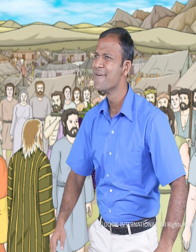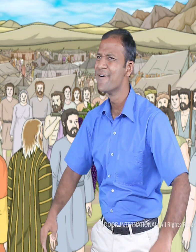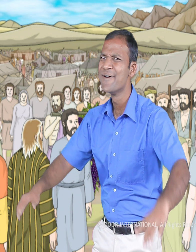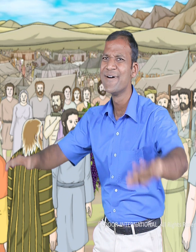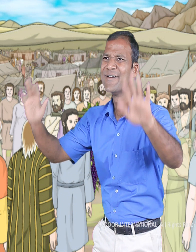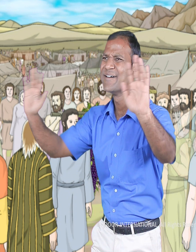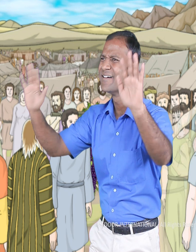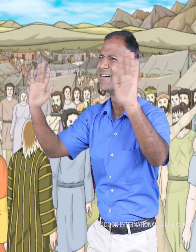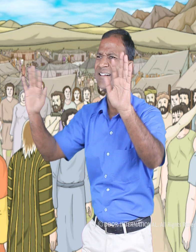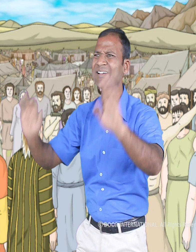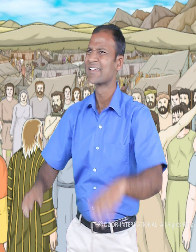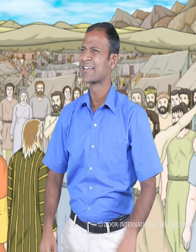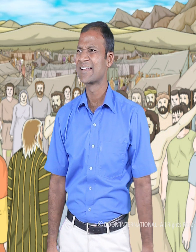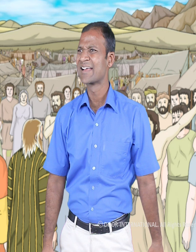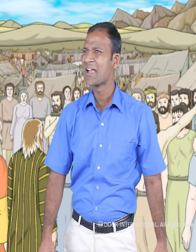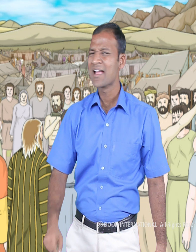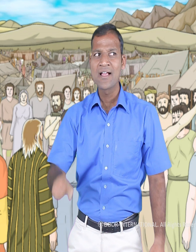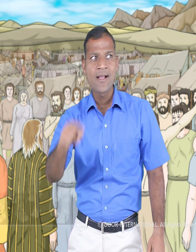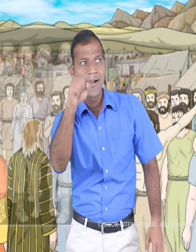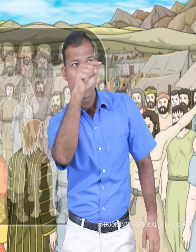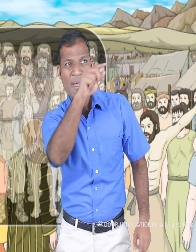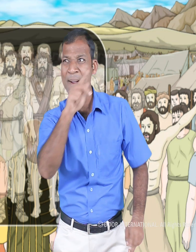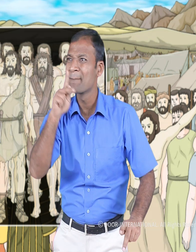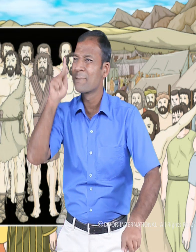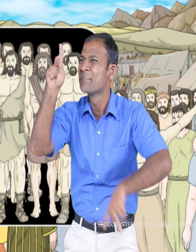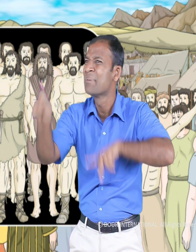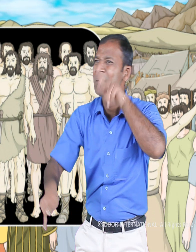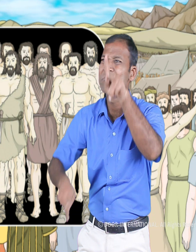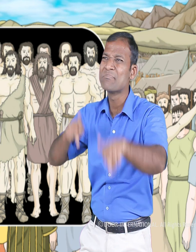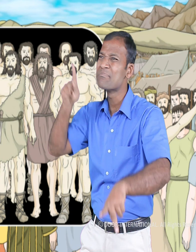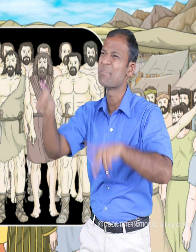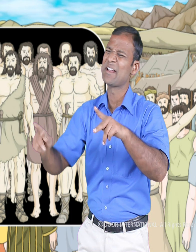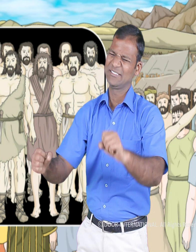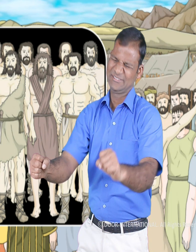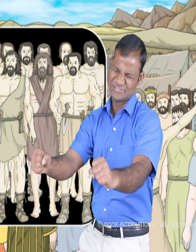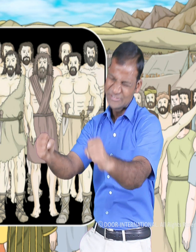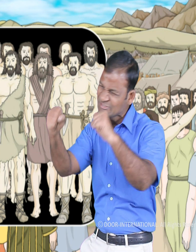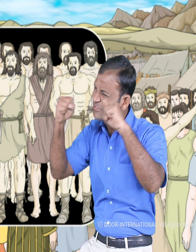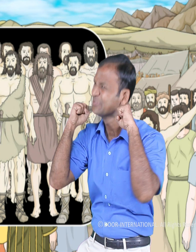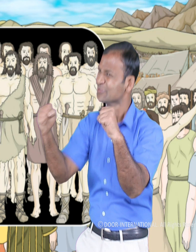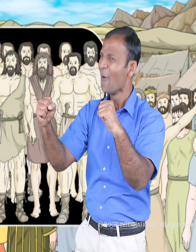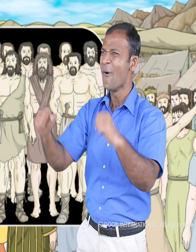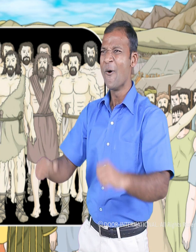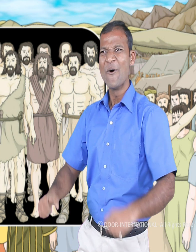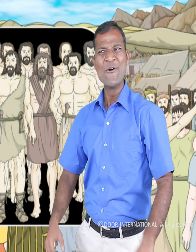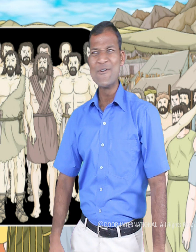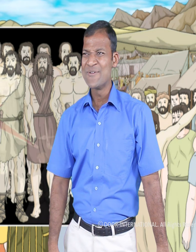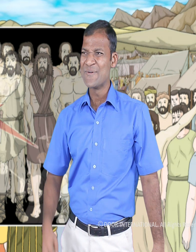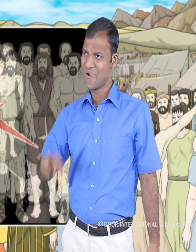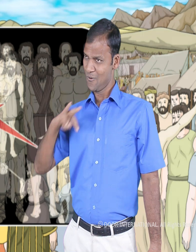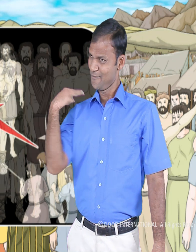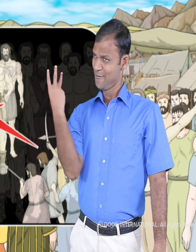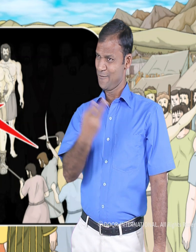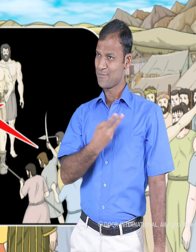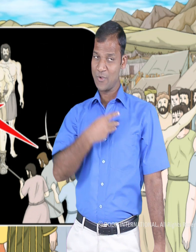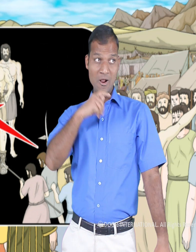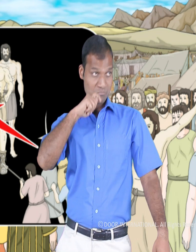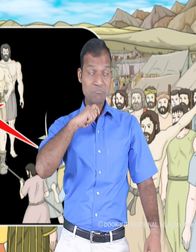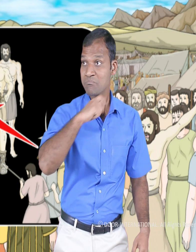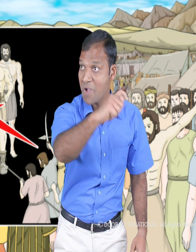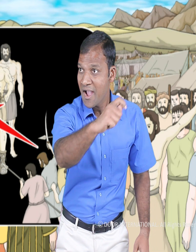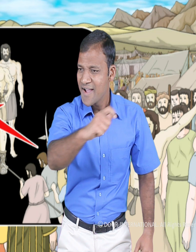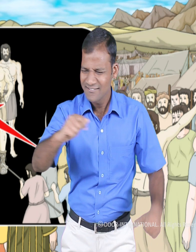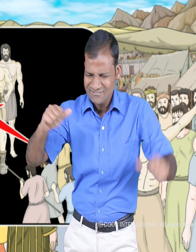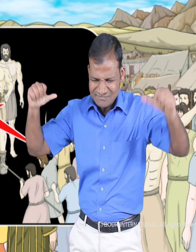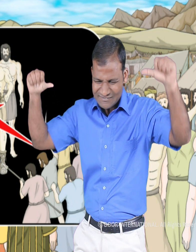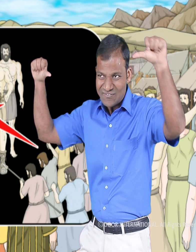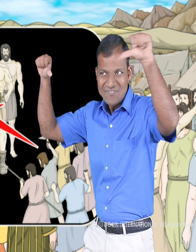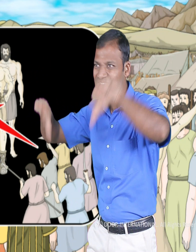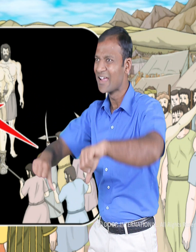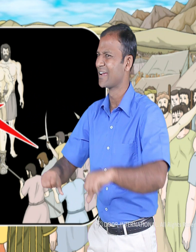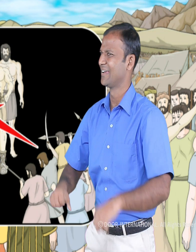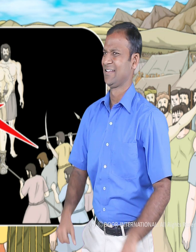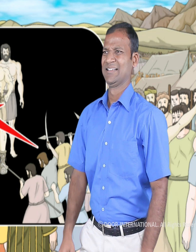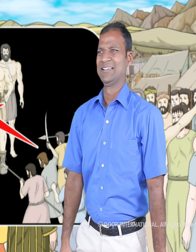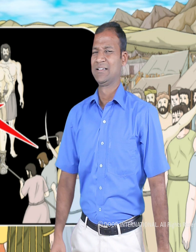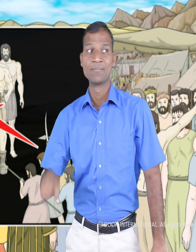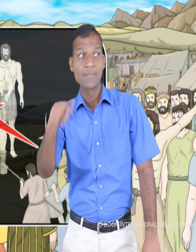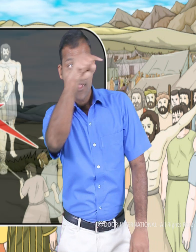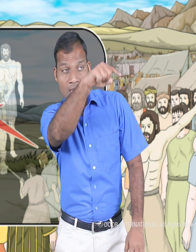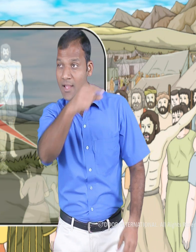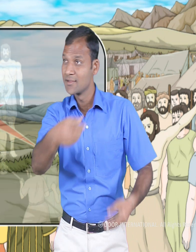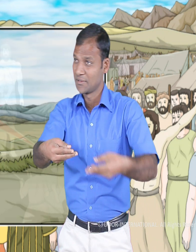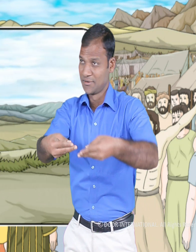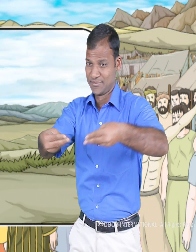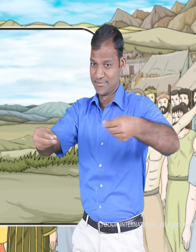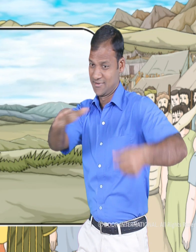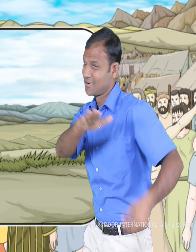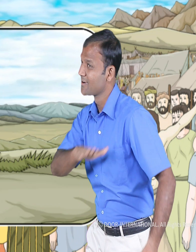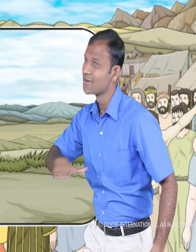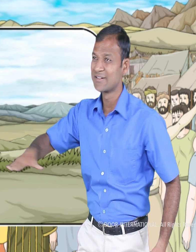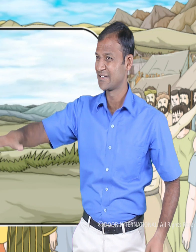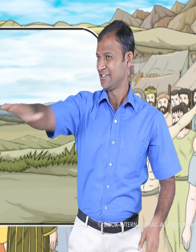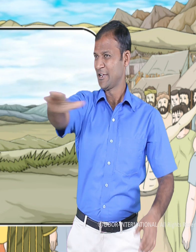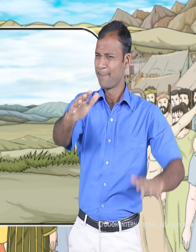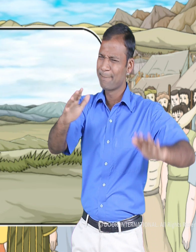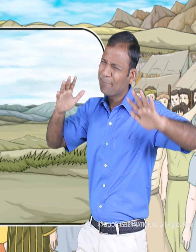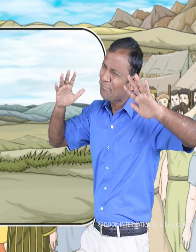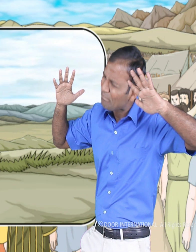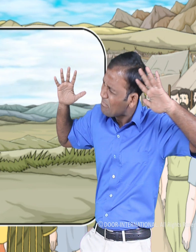But the men who had gone up with him replied, “We cannot go up against the people, for they are stronger than we are!”